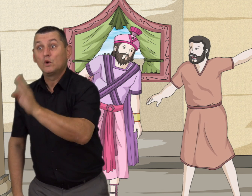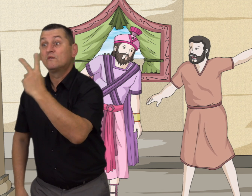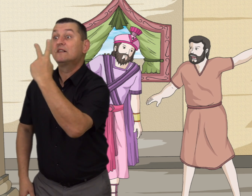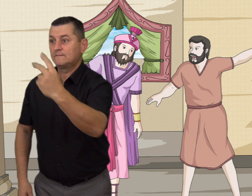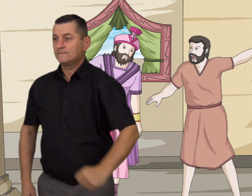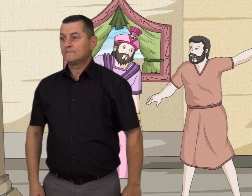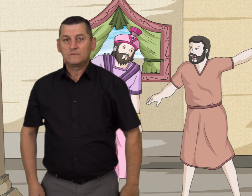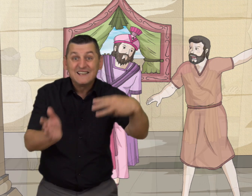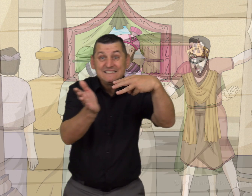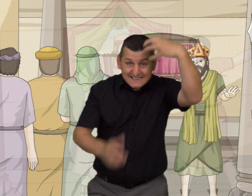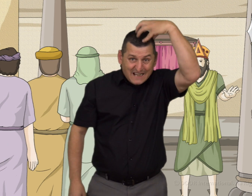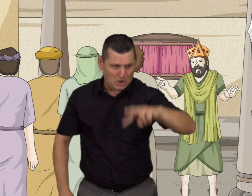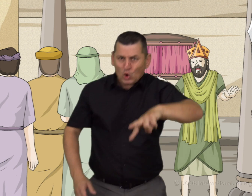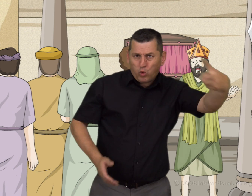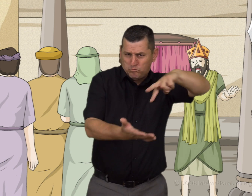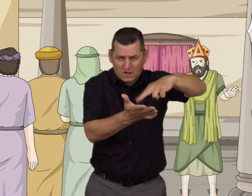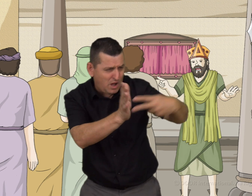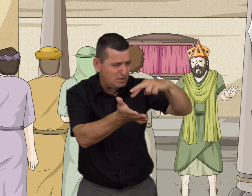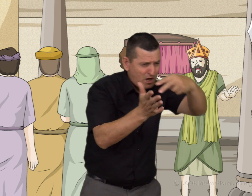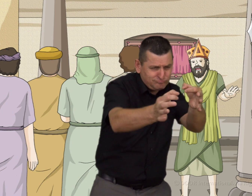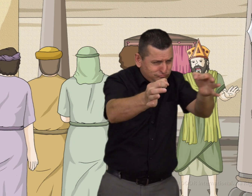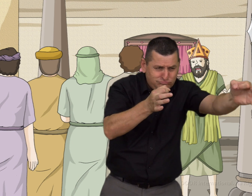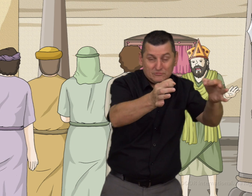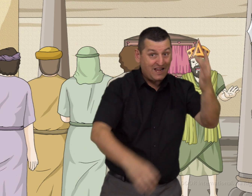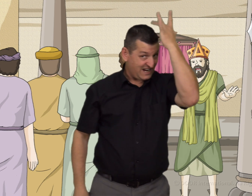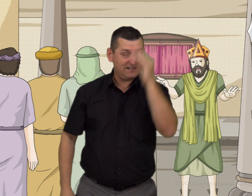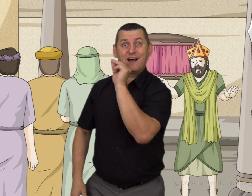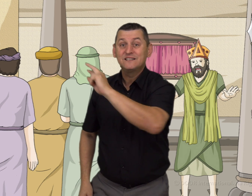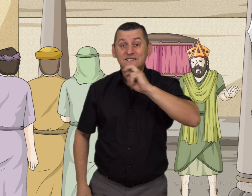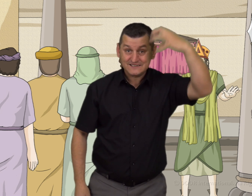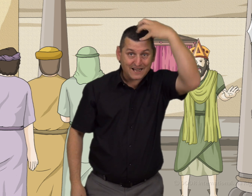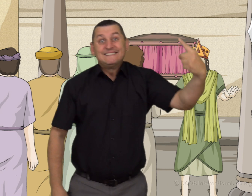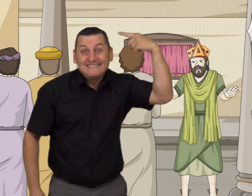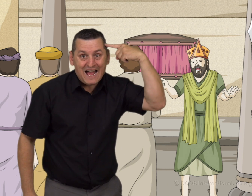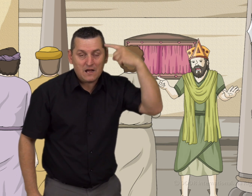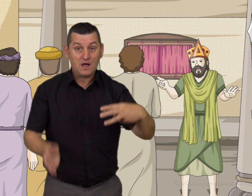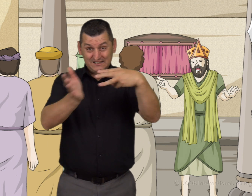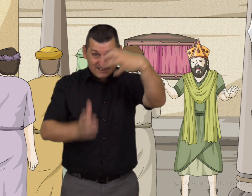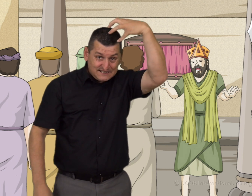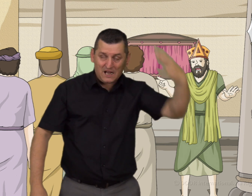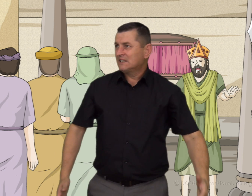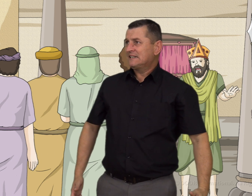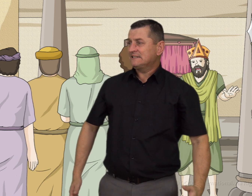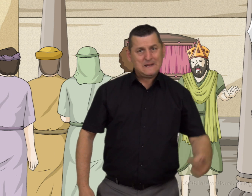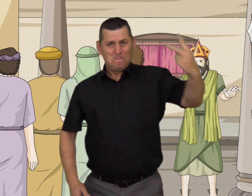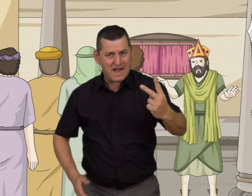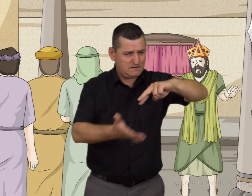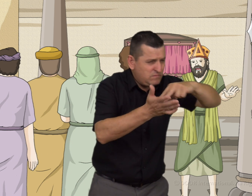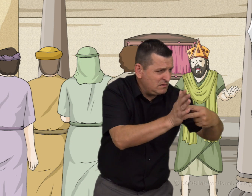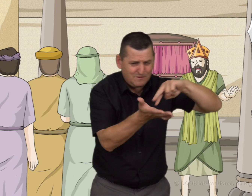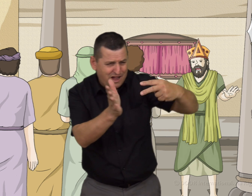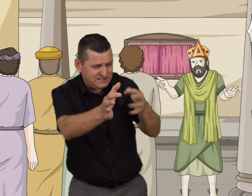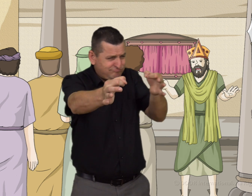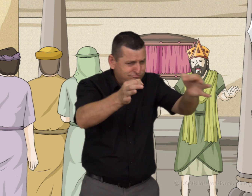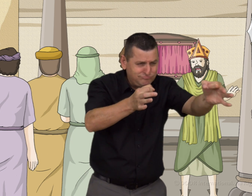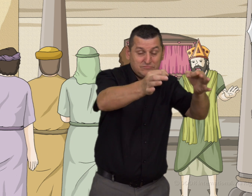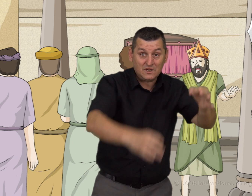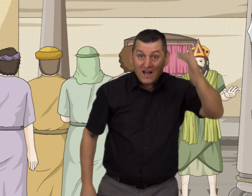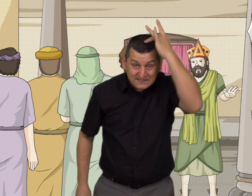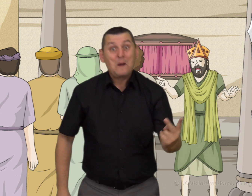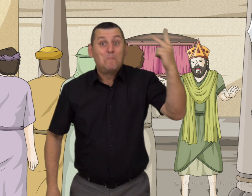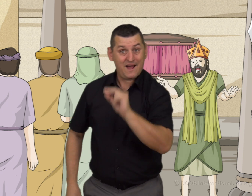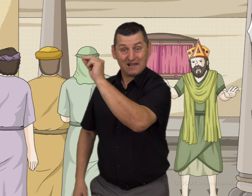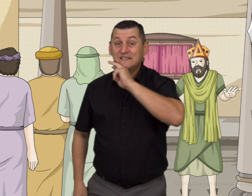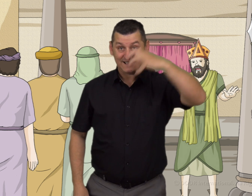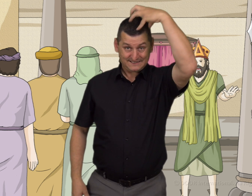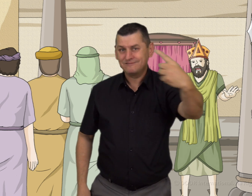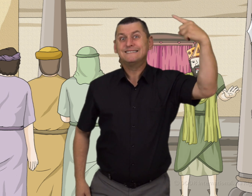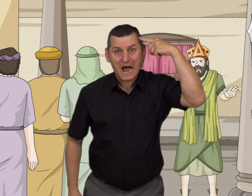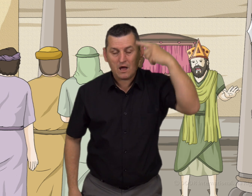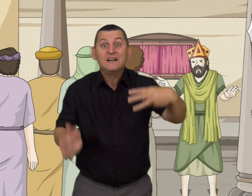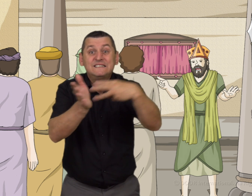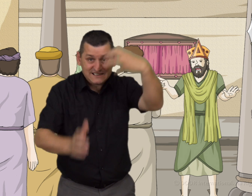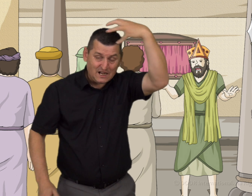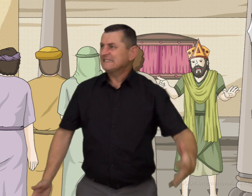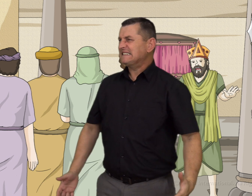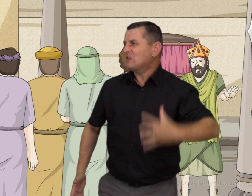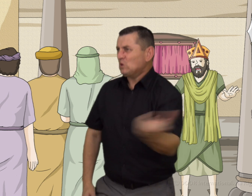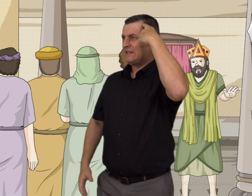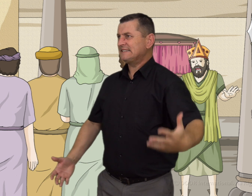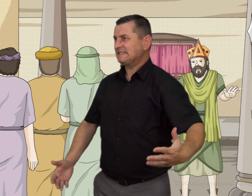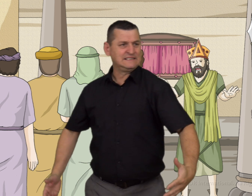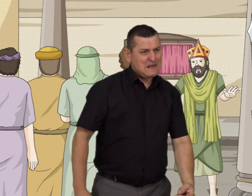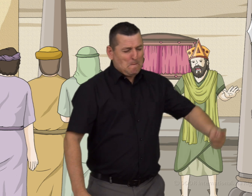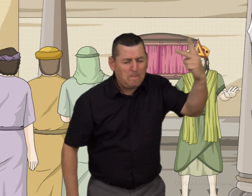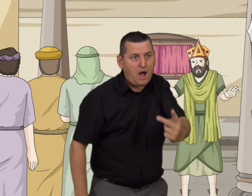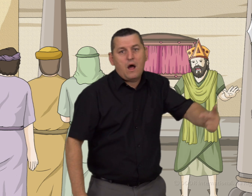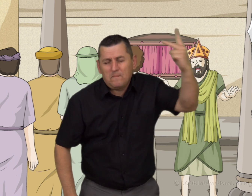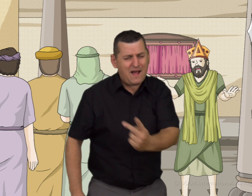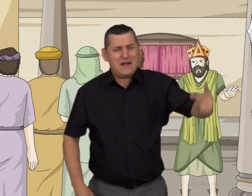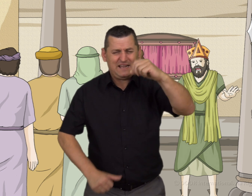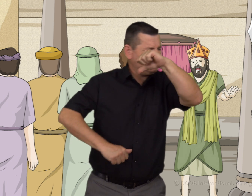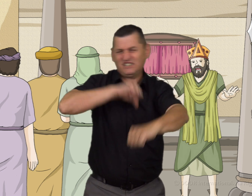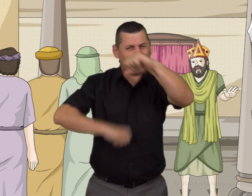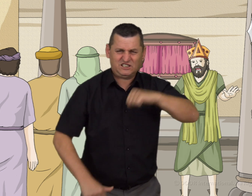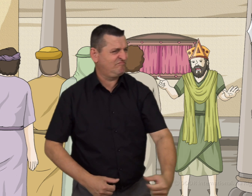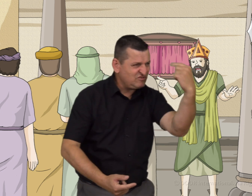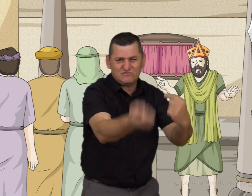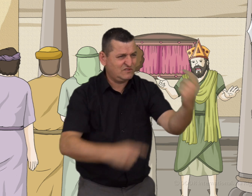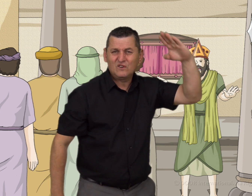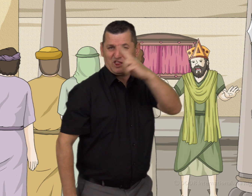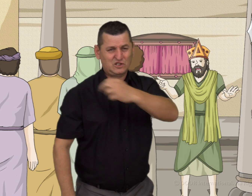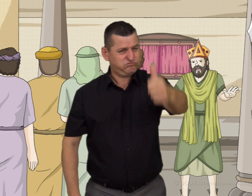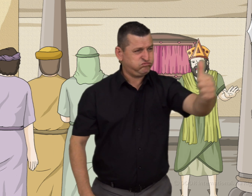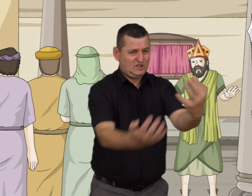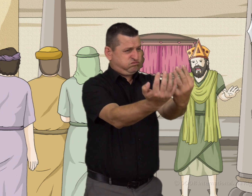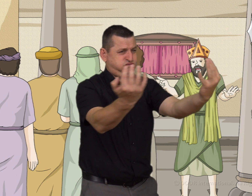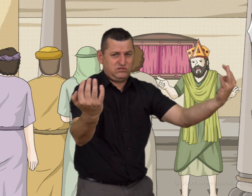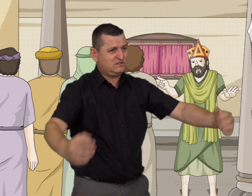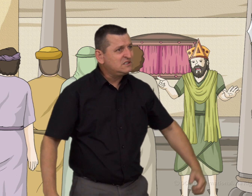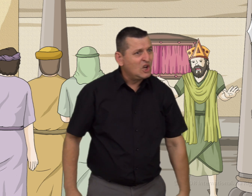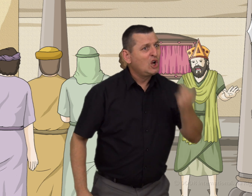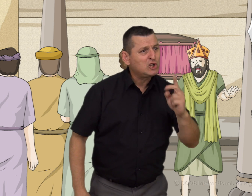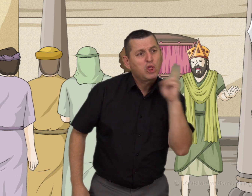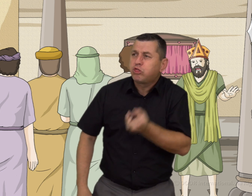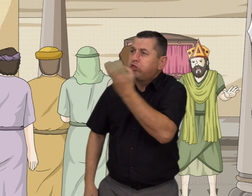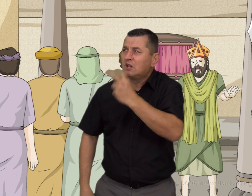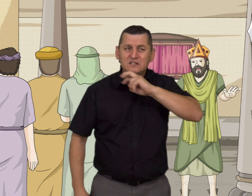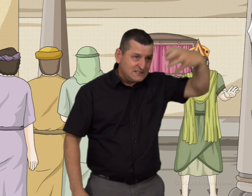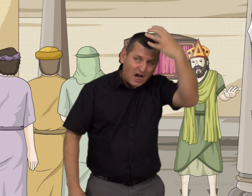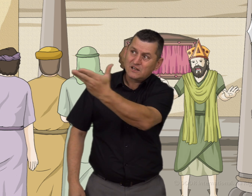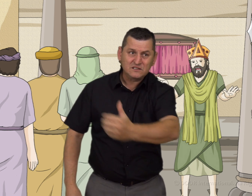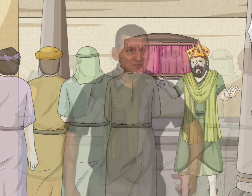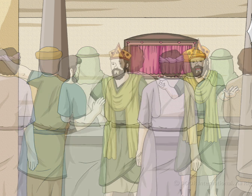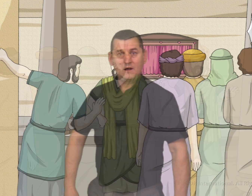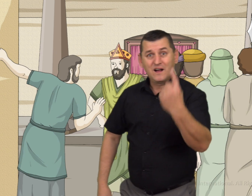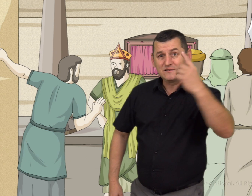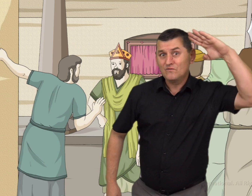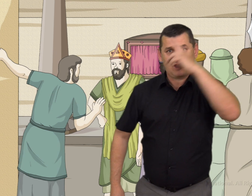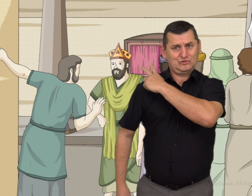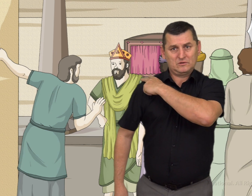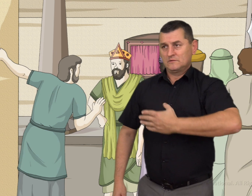For this reason the king of Aram became enraged and called his servants to demand of them, “Tell me, which one of us is on the side of the king of Israel?”